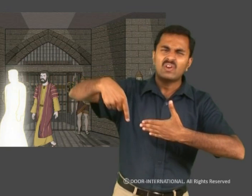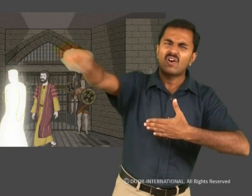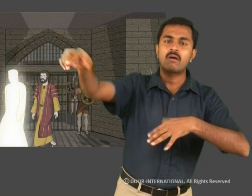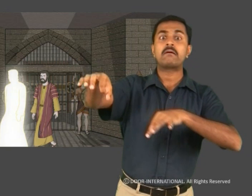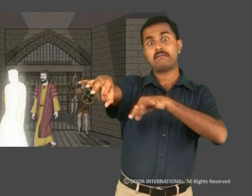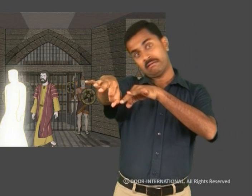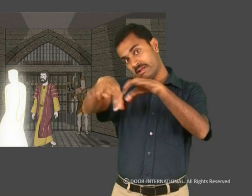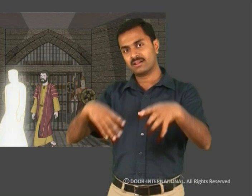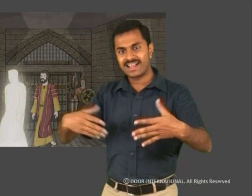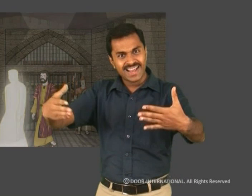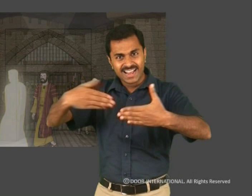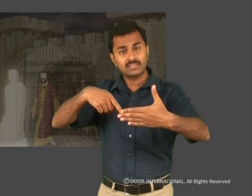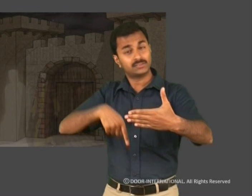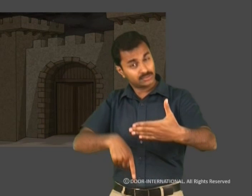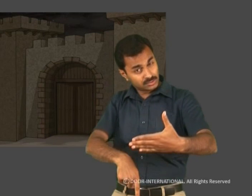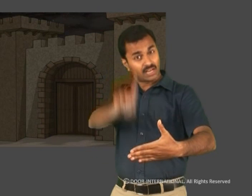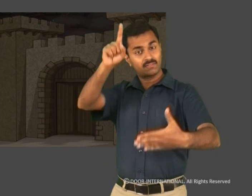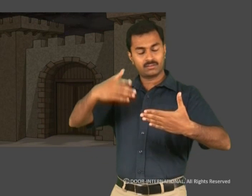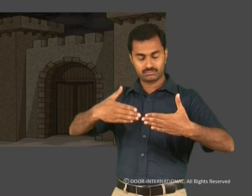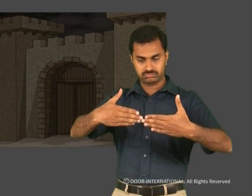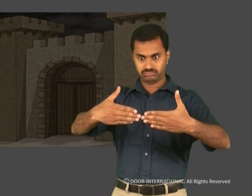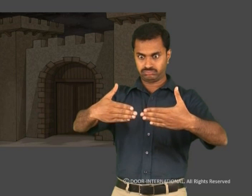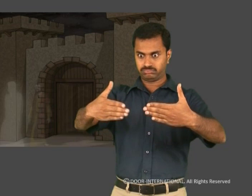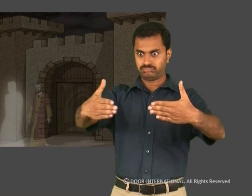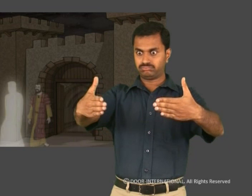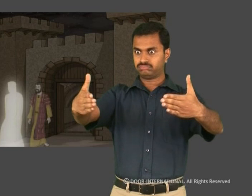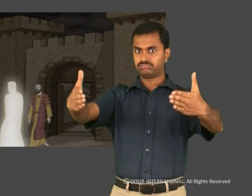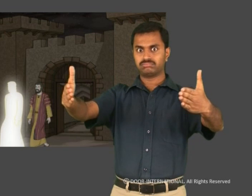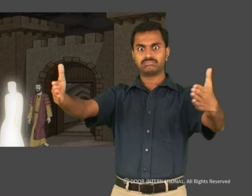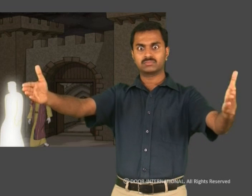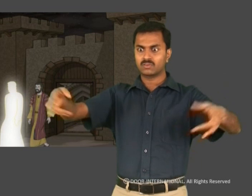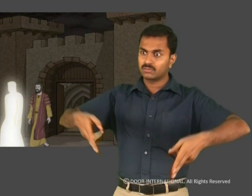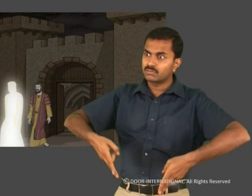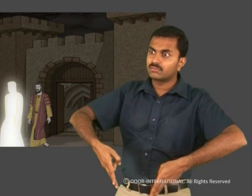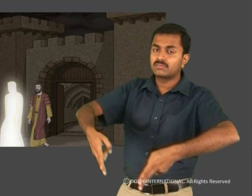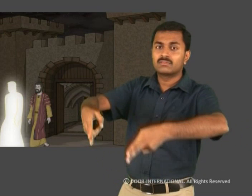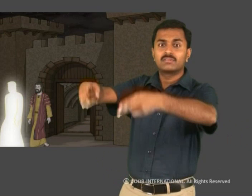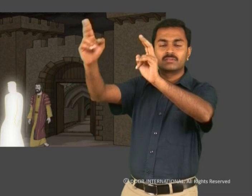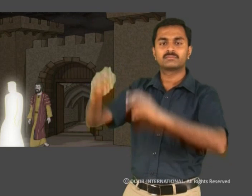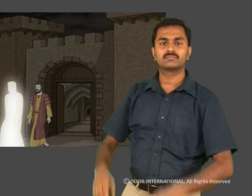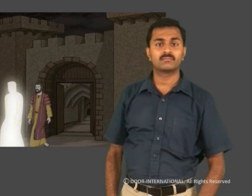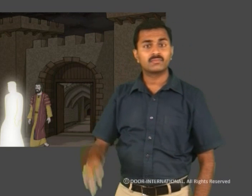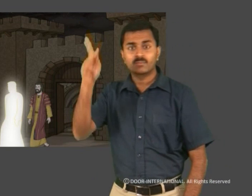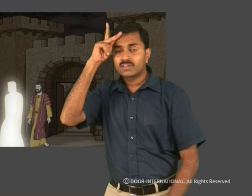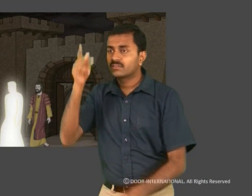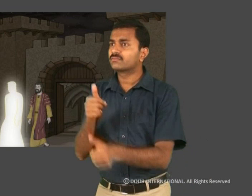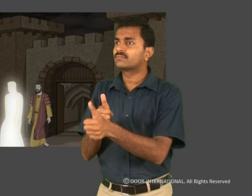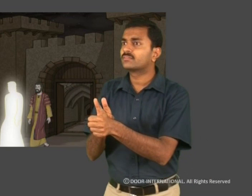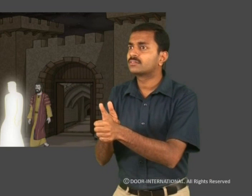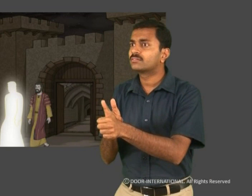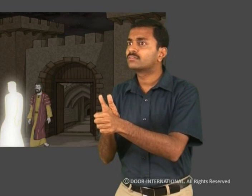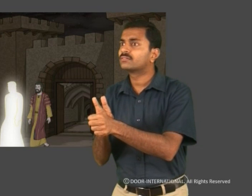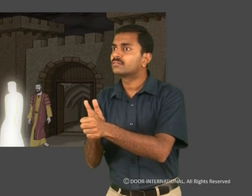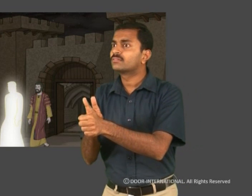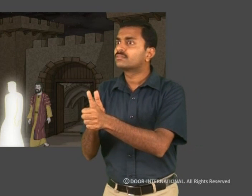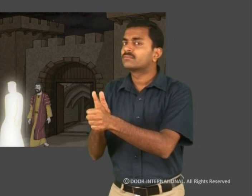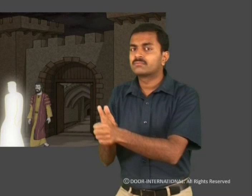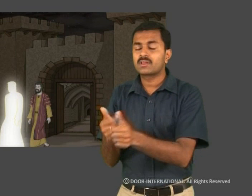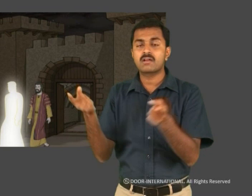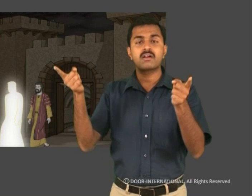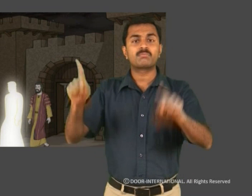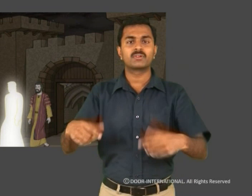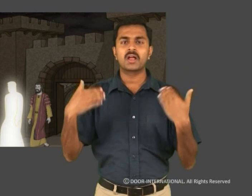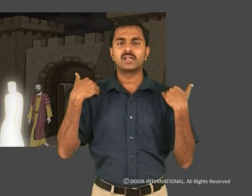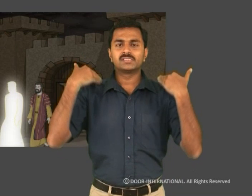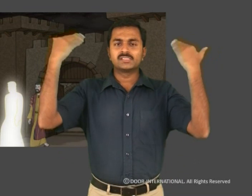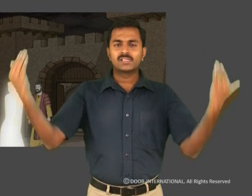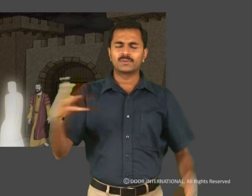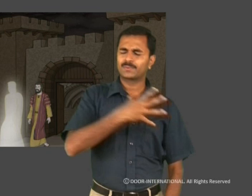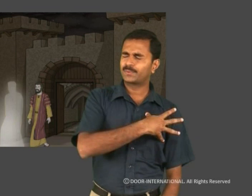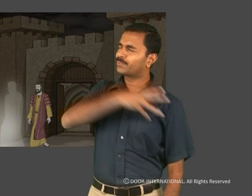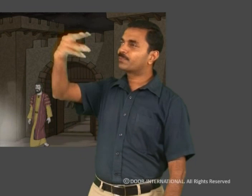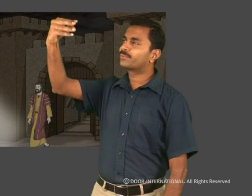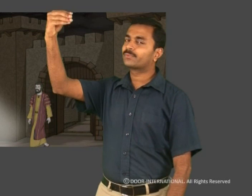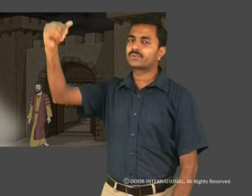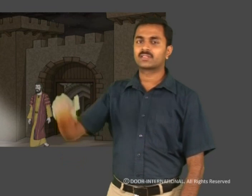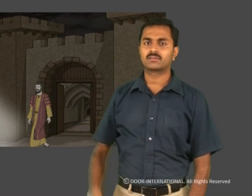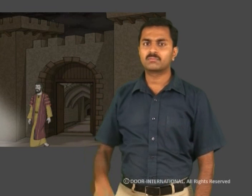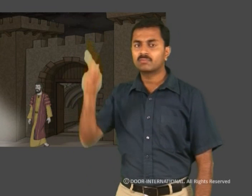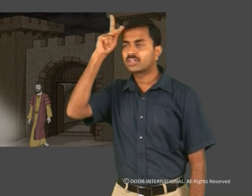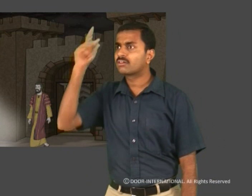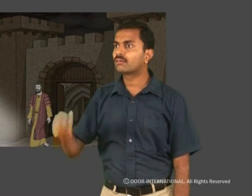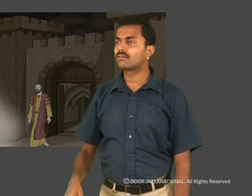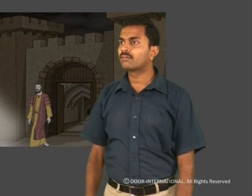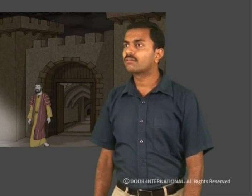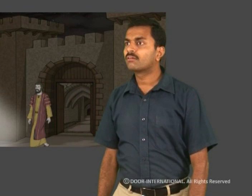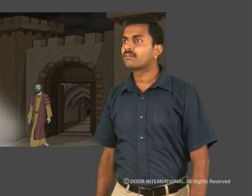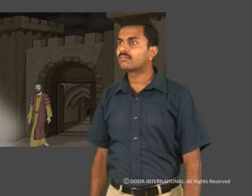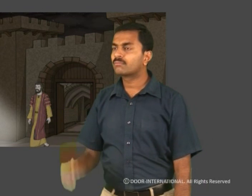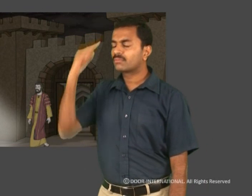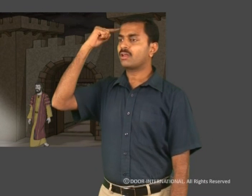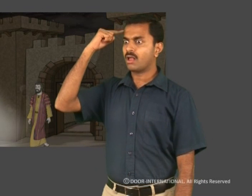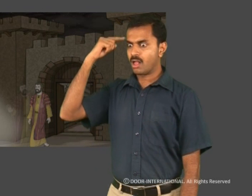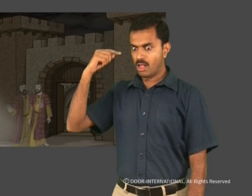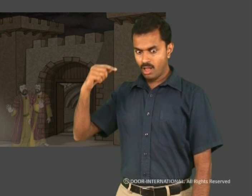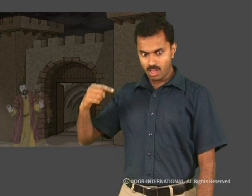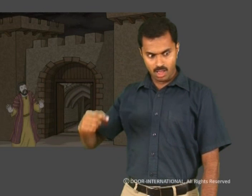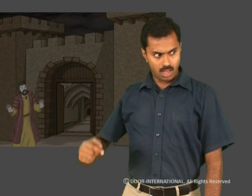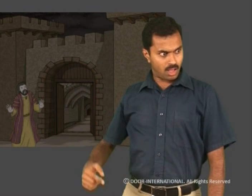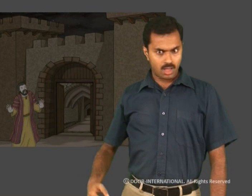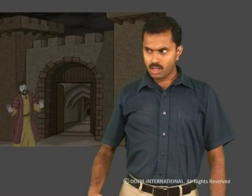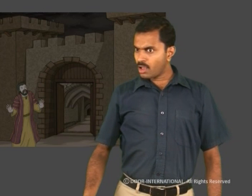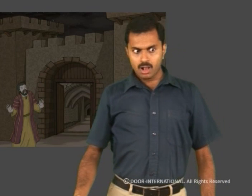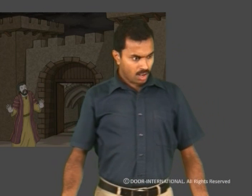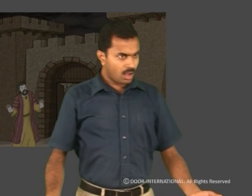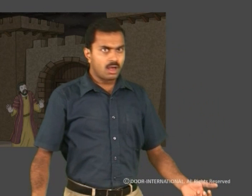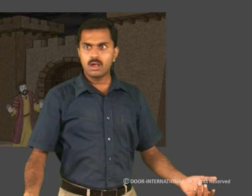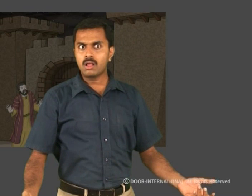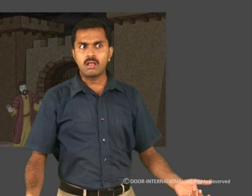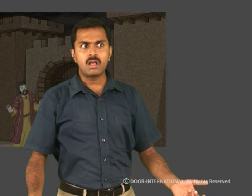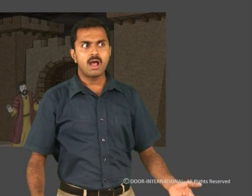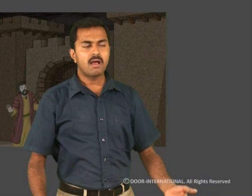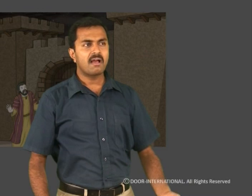They passed the first and second guards and came to the iron gate leading to the city, which opened for them by itself. When they had gone outside and walked the length of one block, the angel suddenly left him.